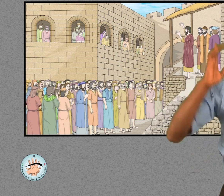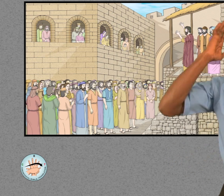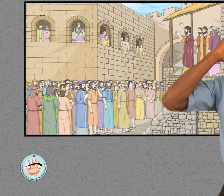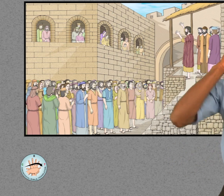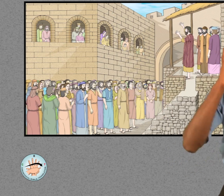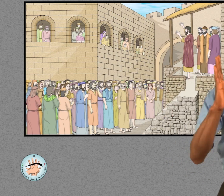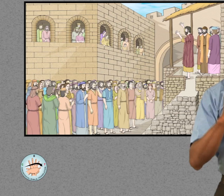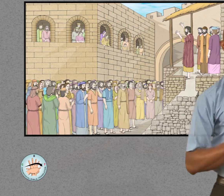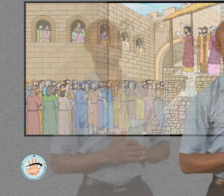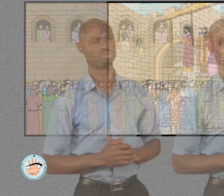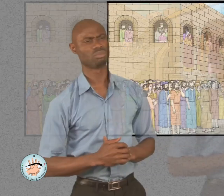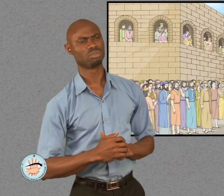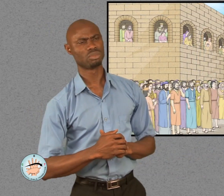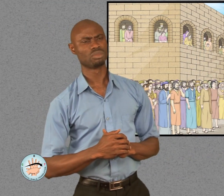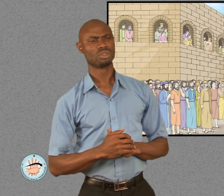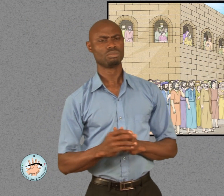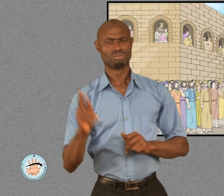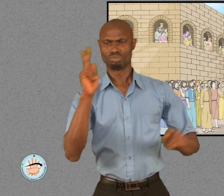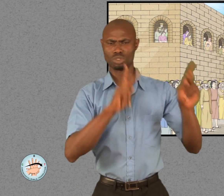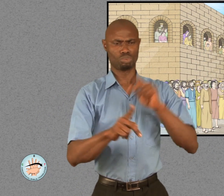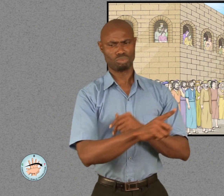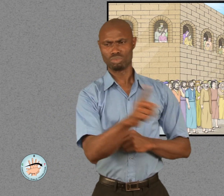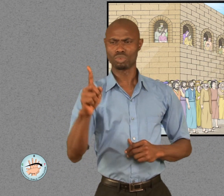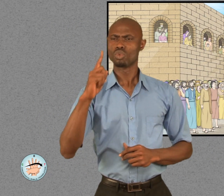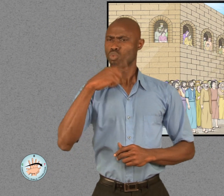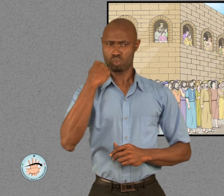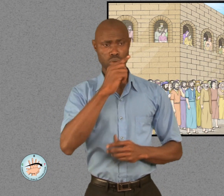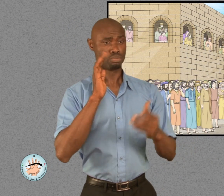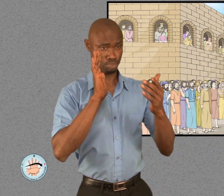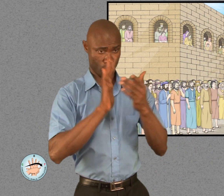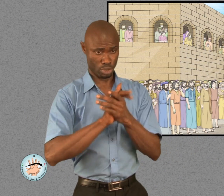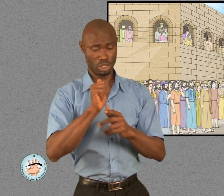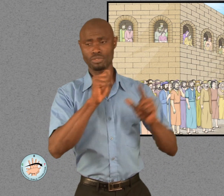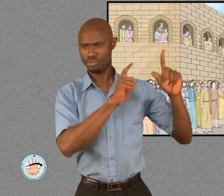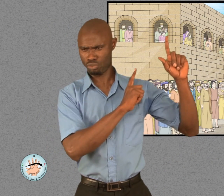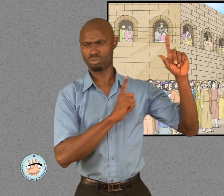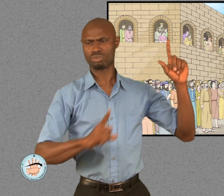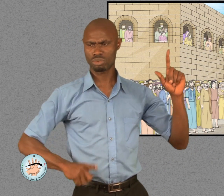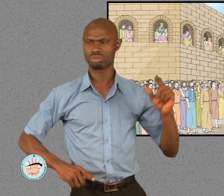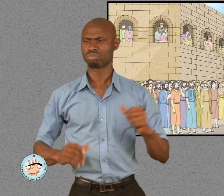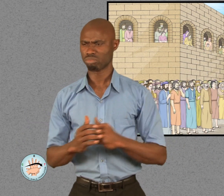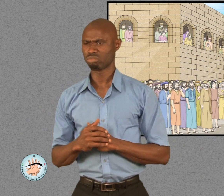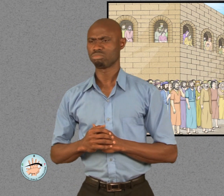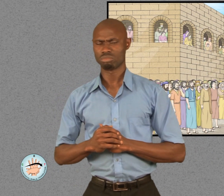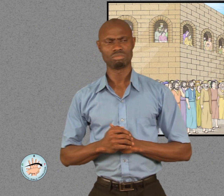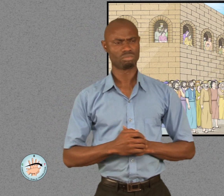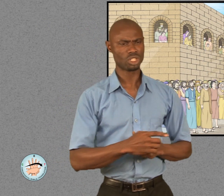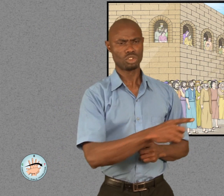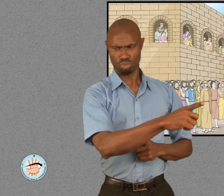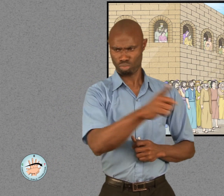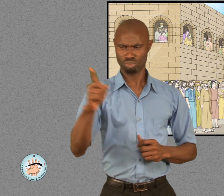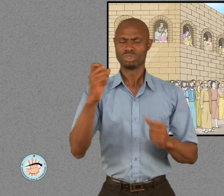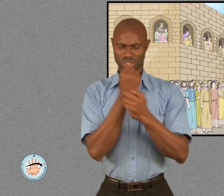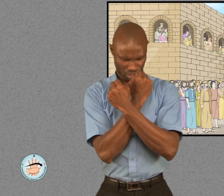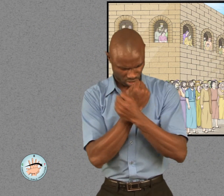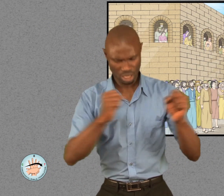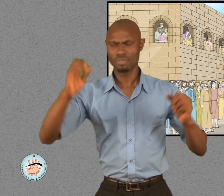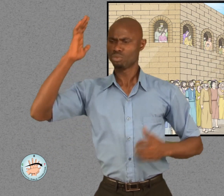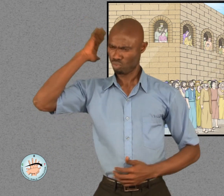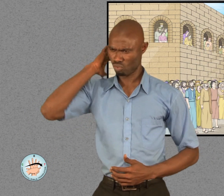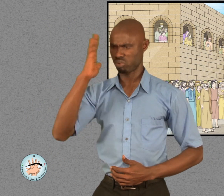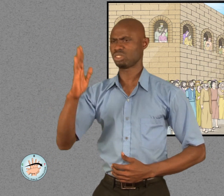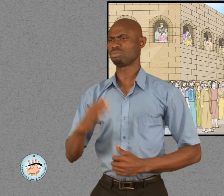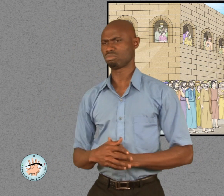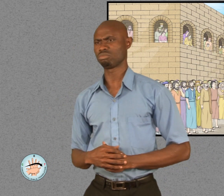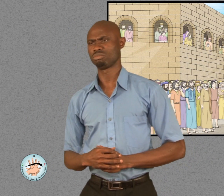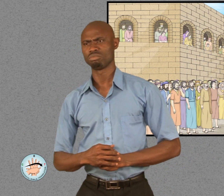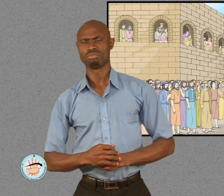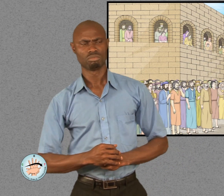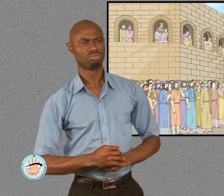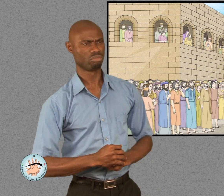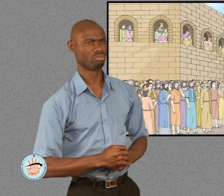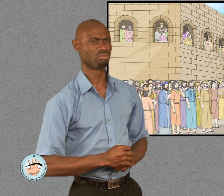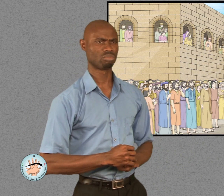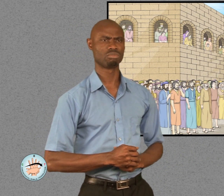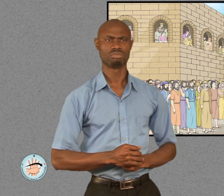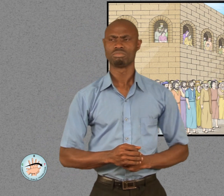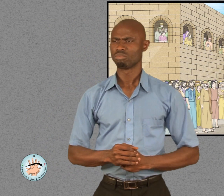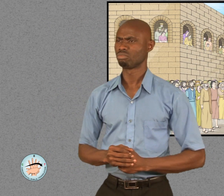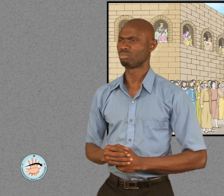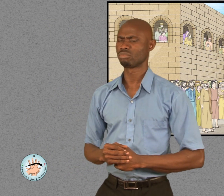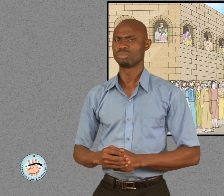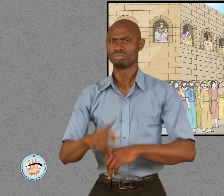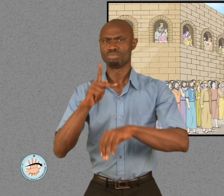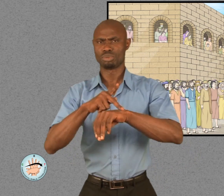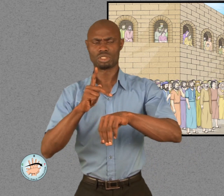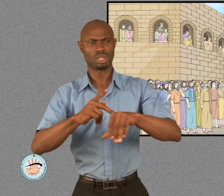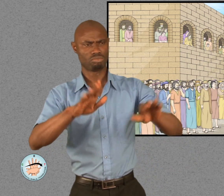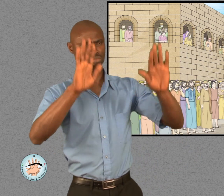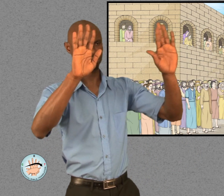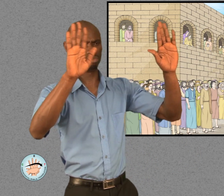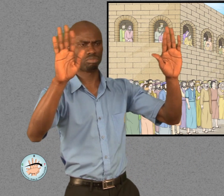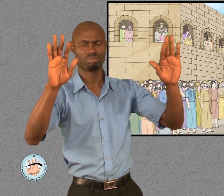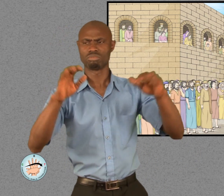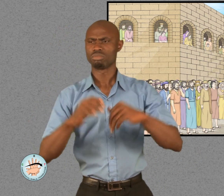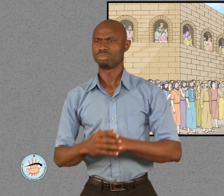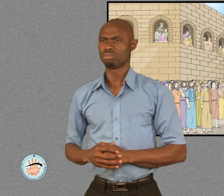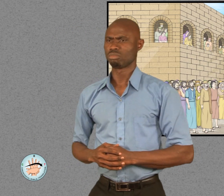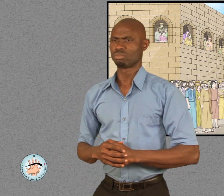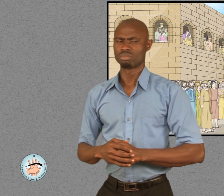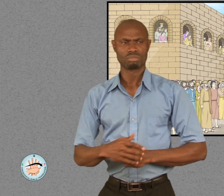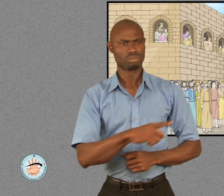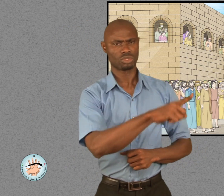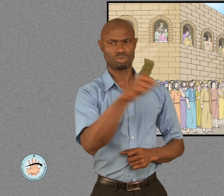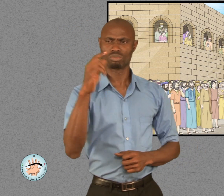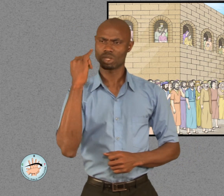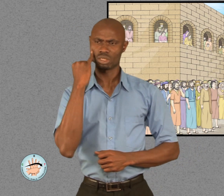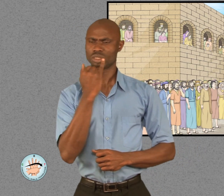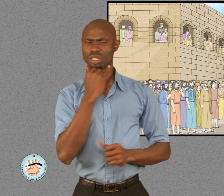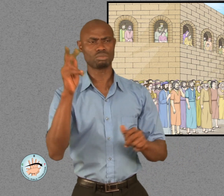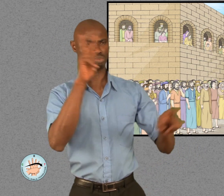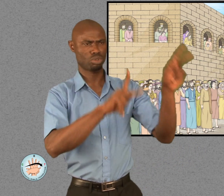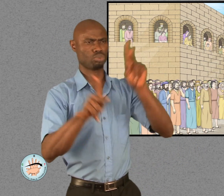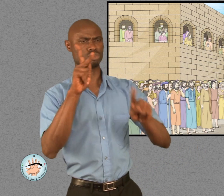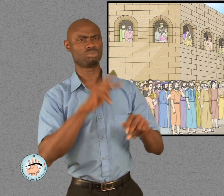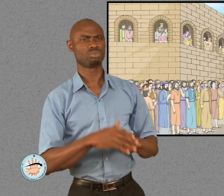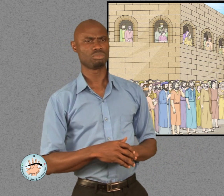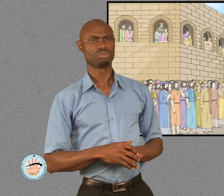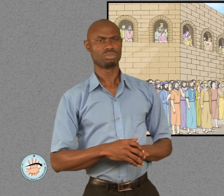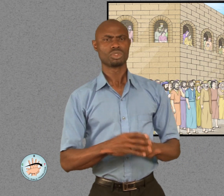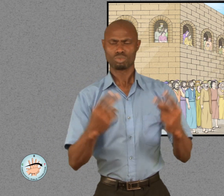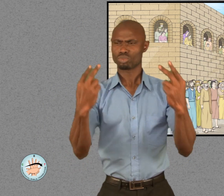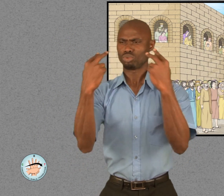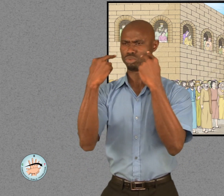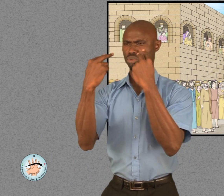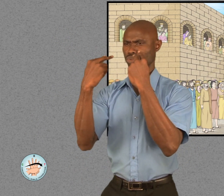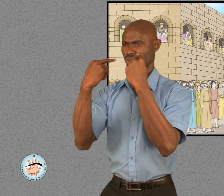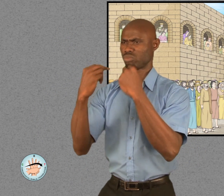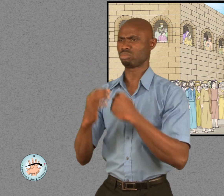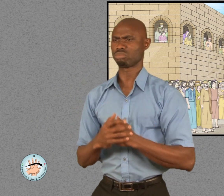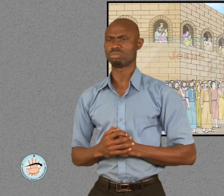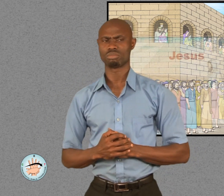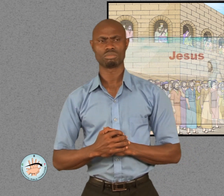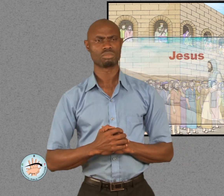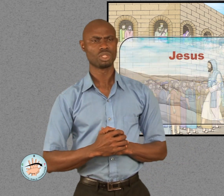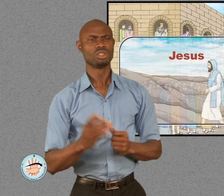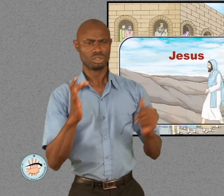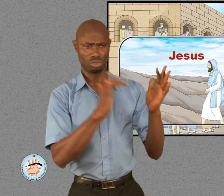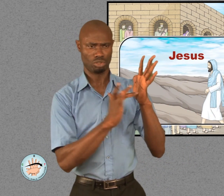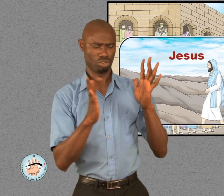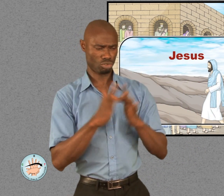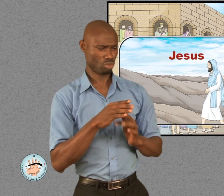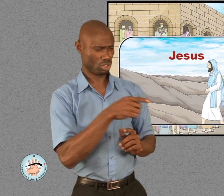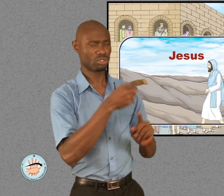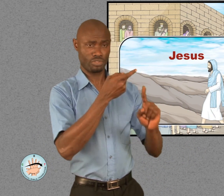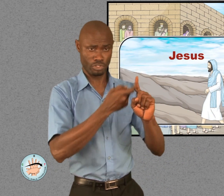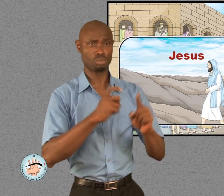And everyone who calls on the name of the Lord will be saved.’